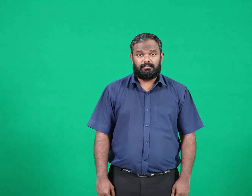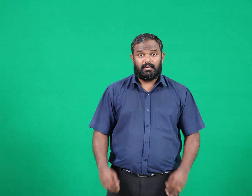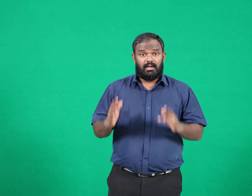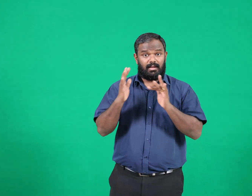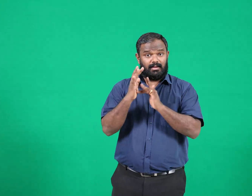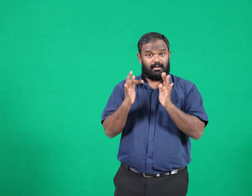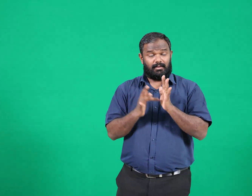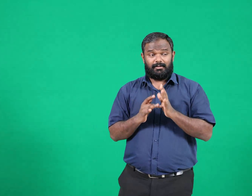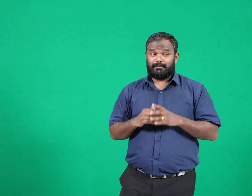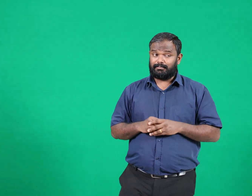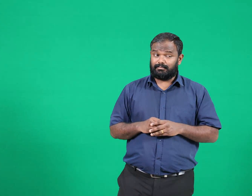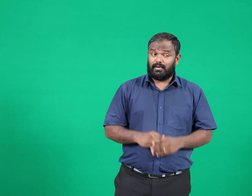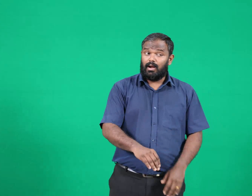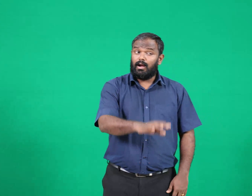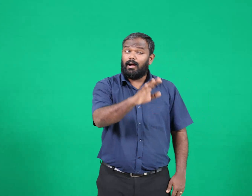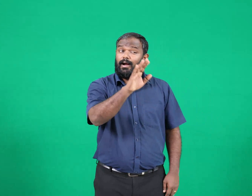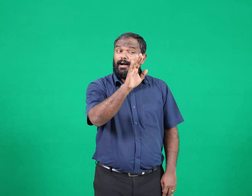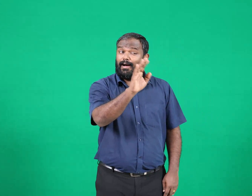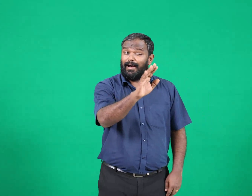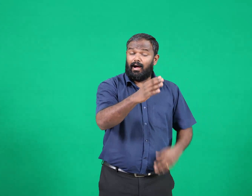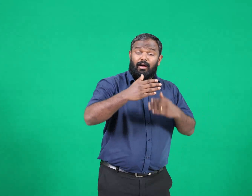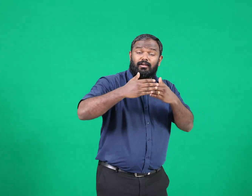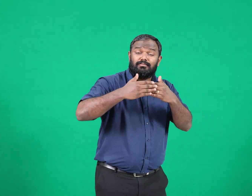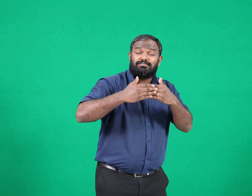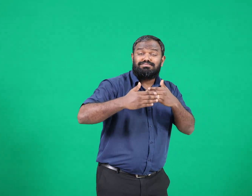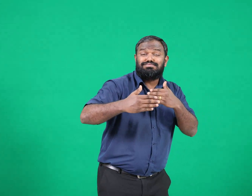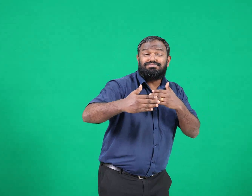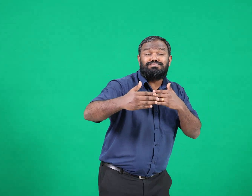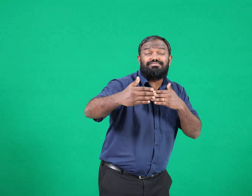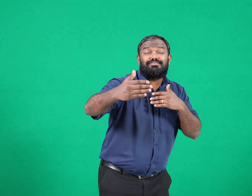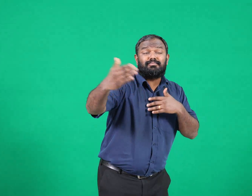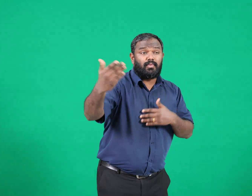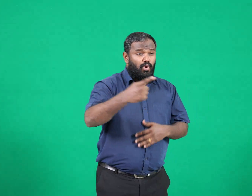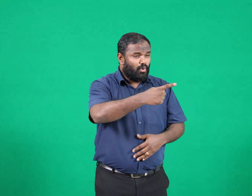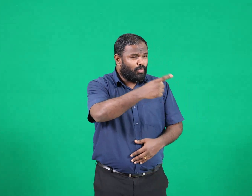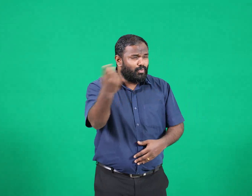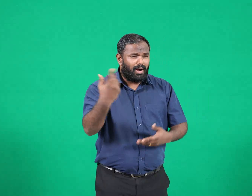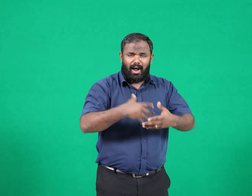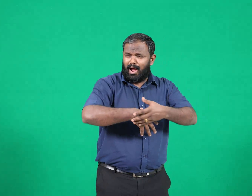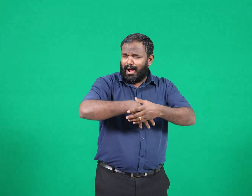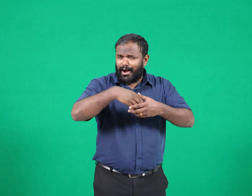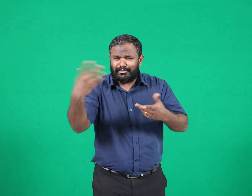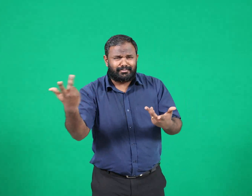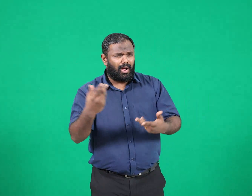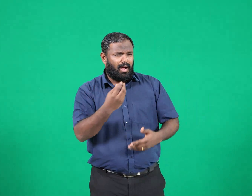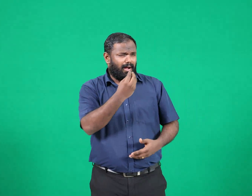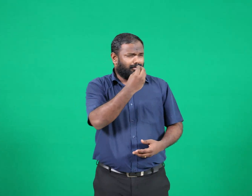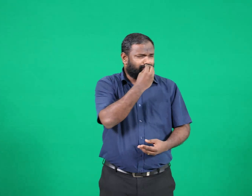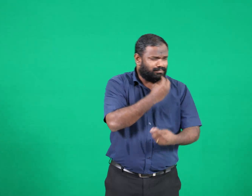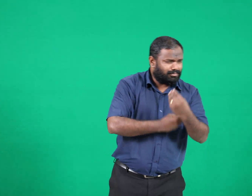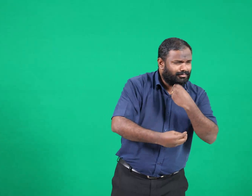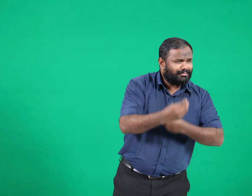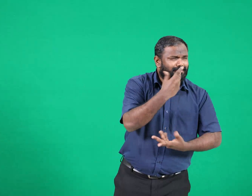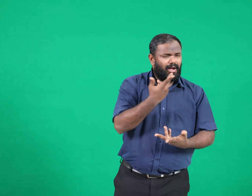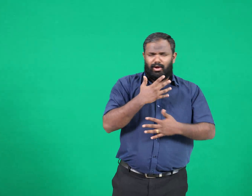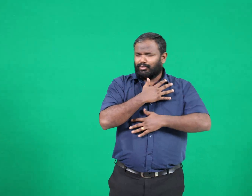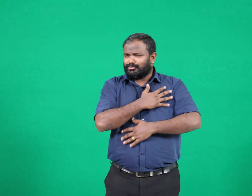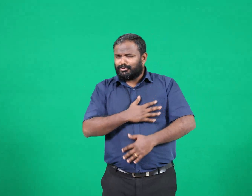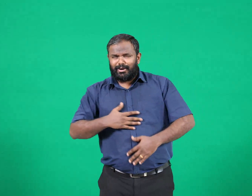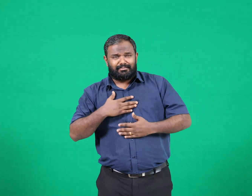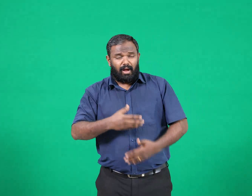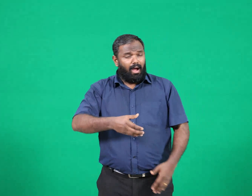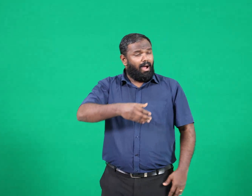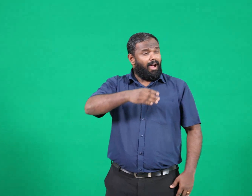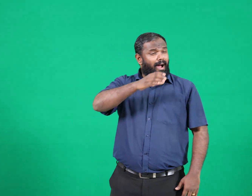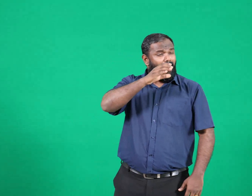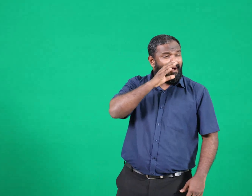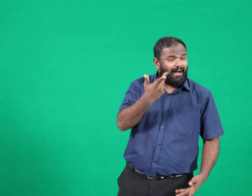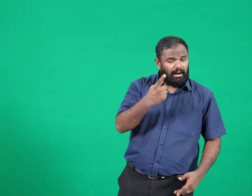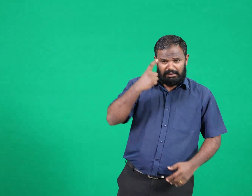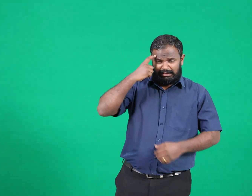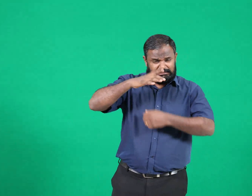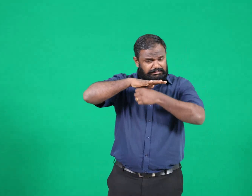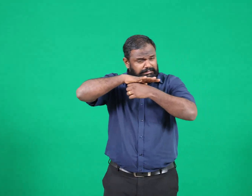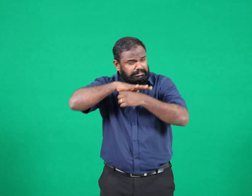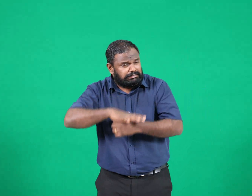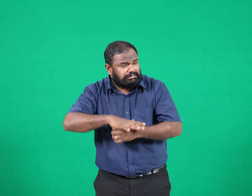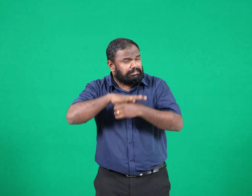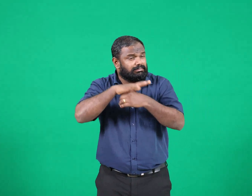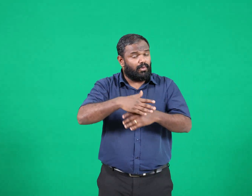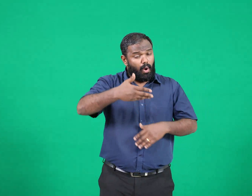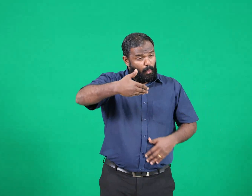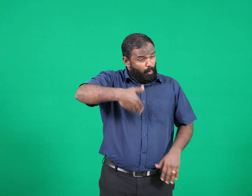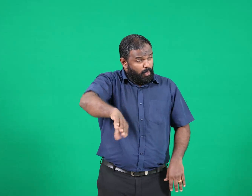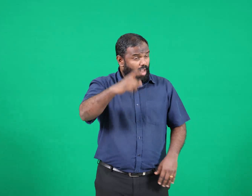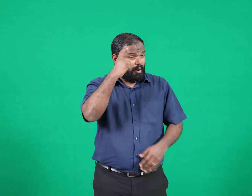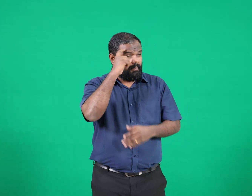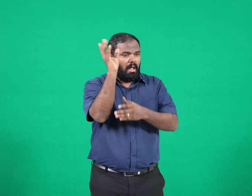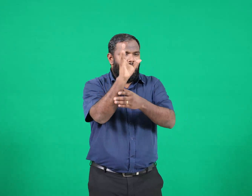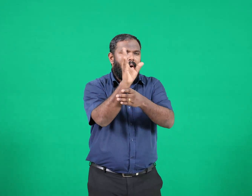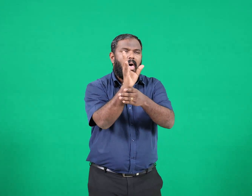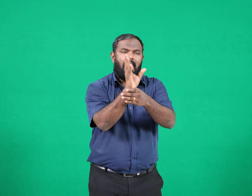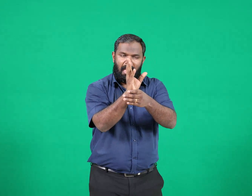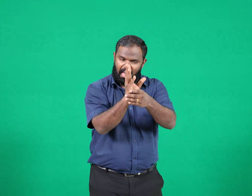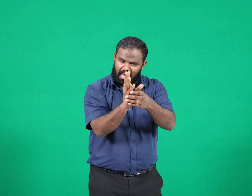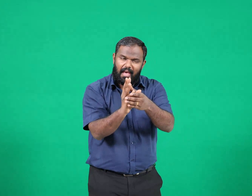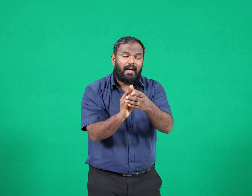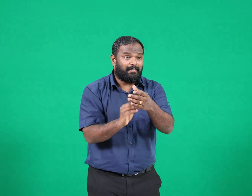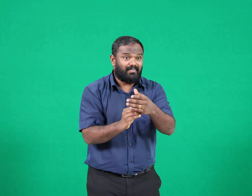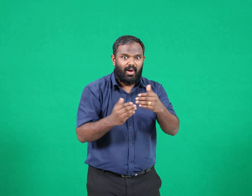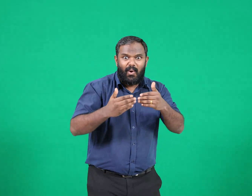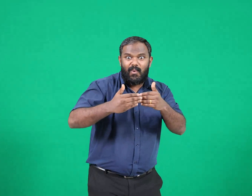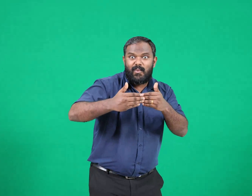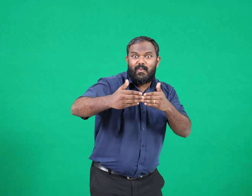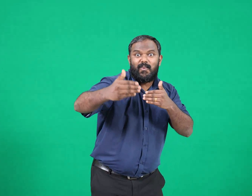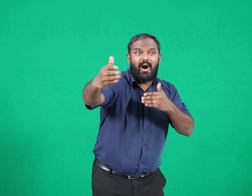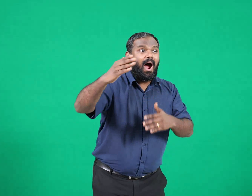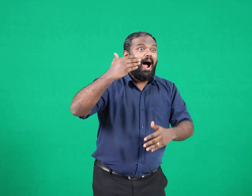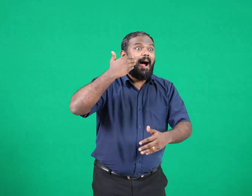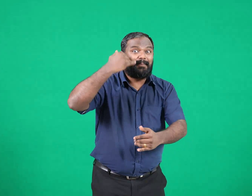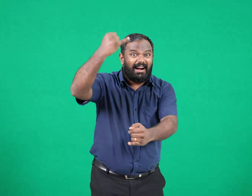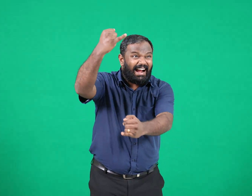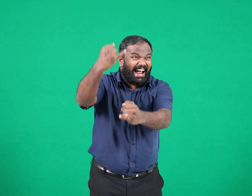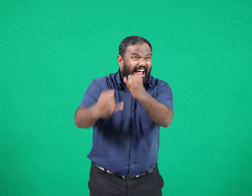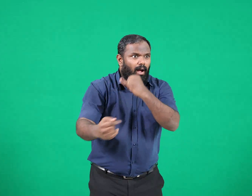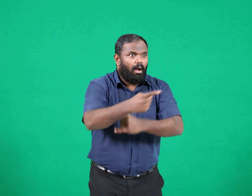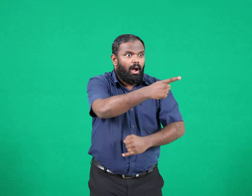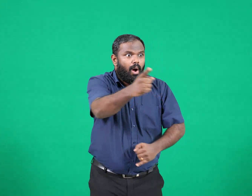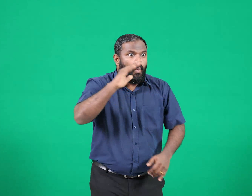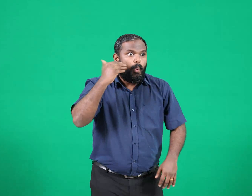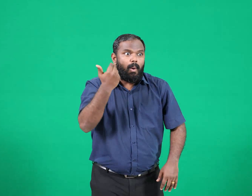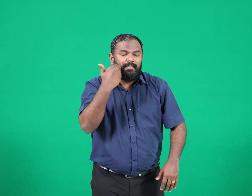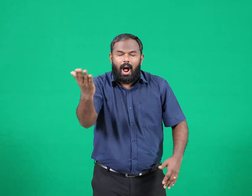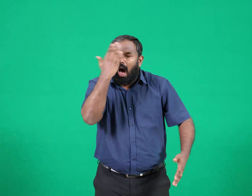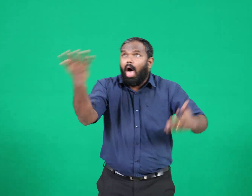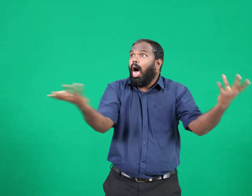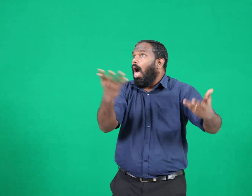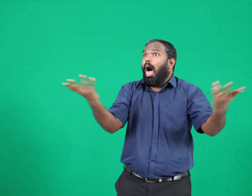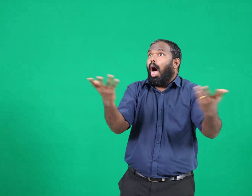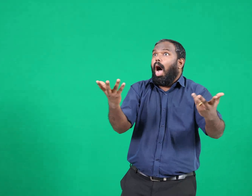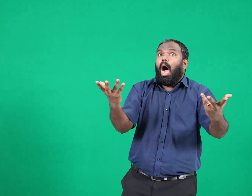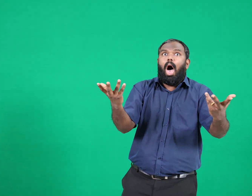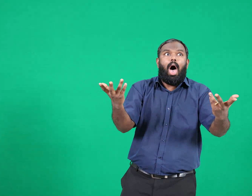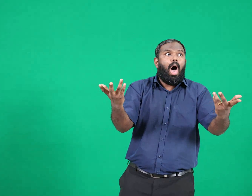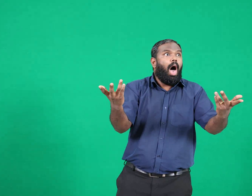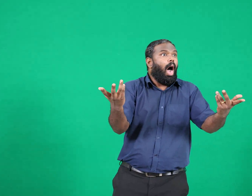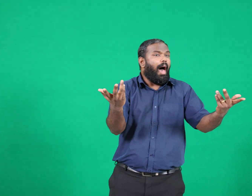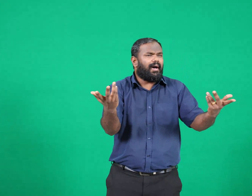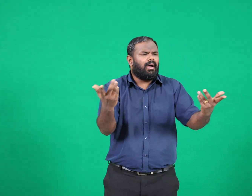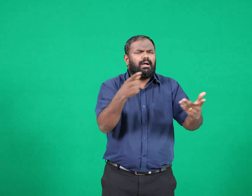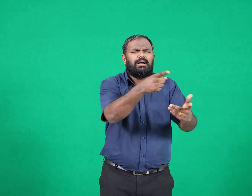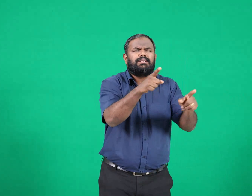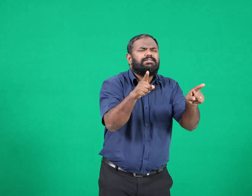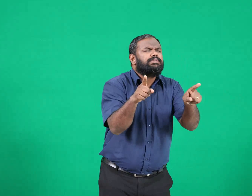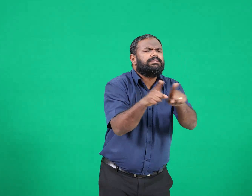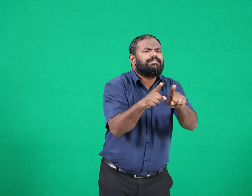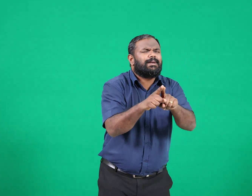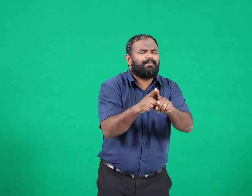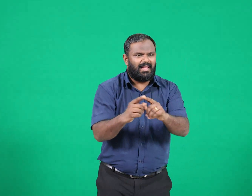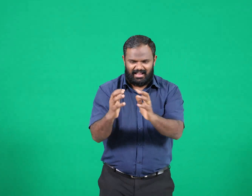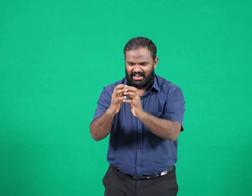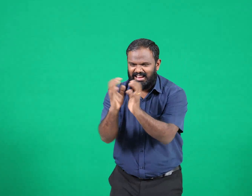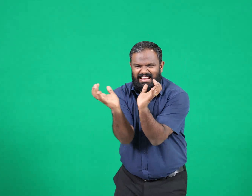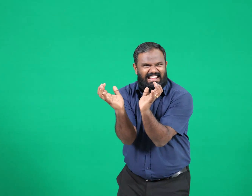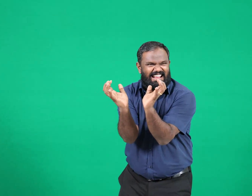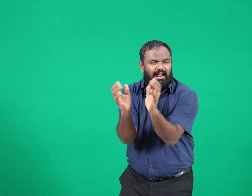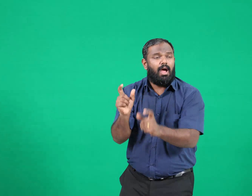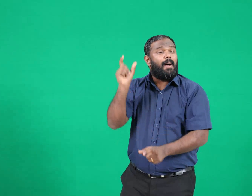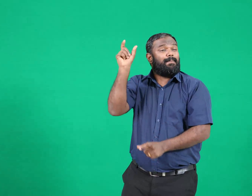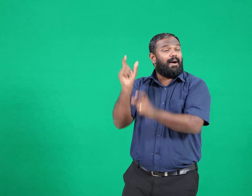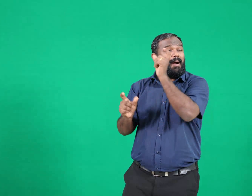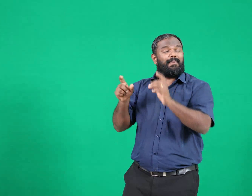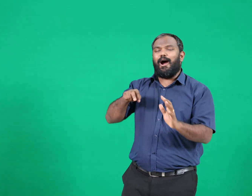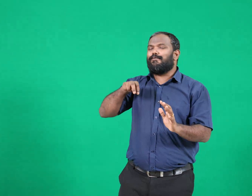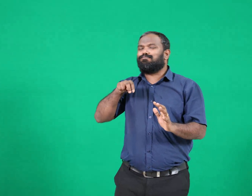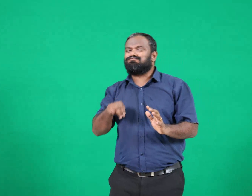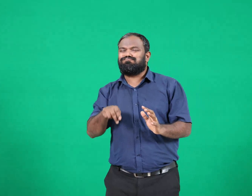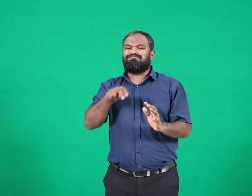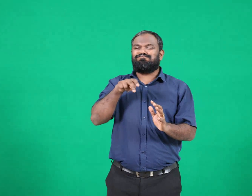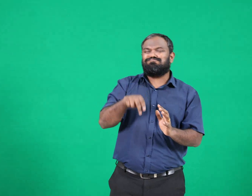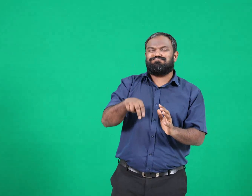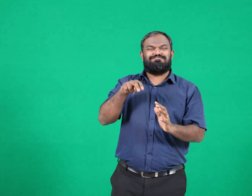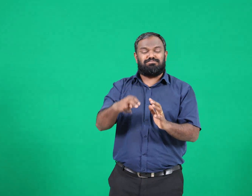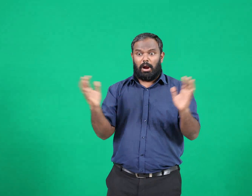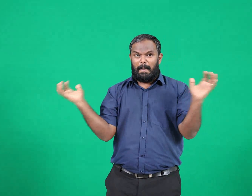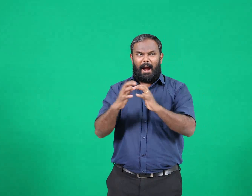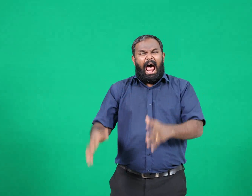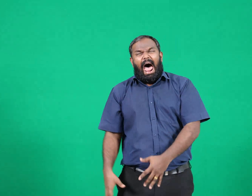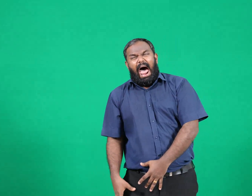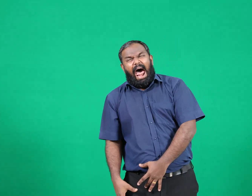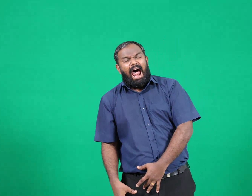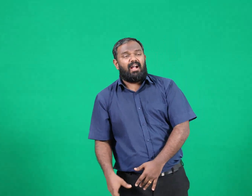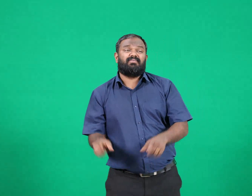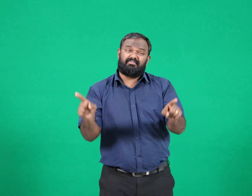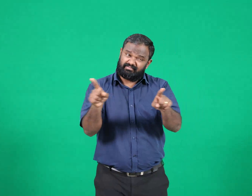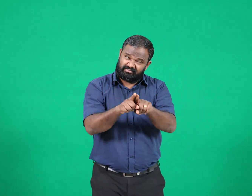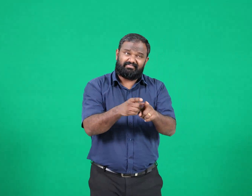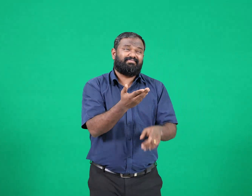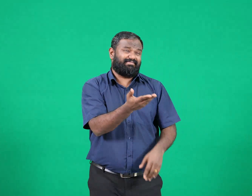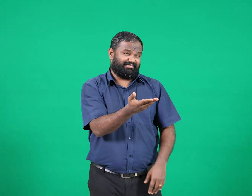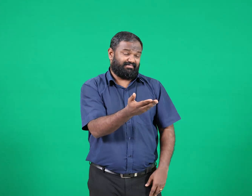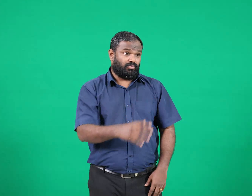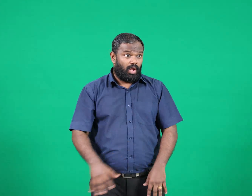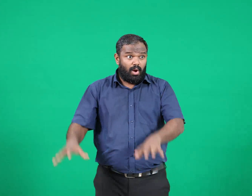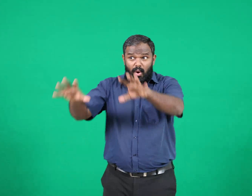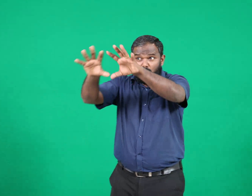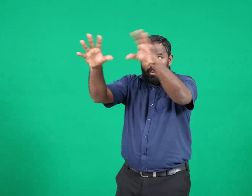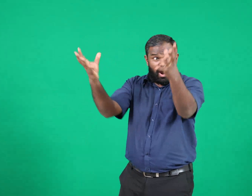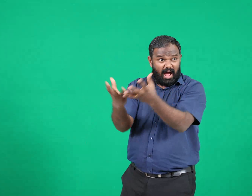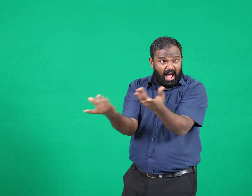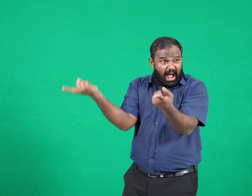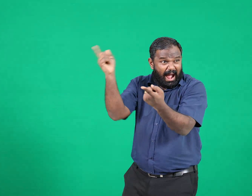But watch yourselves, or your hearts will be weighed down by dissipation, drunkenness, and the worries of life- and that day will spring upon you suddenly like a snare.